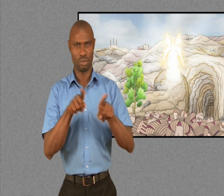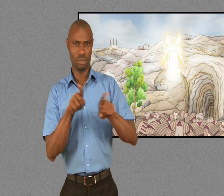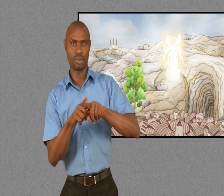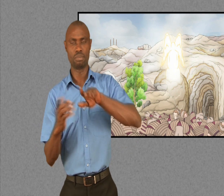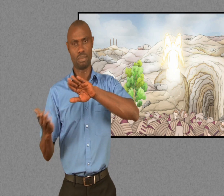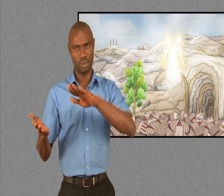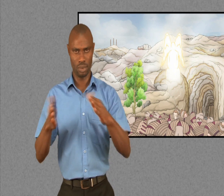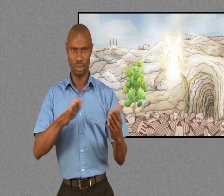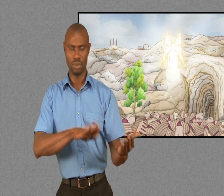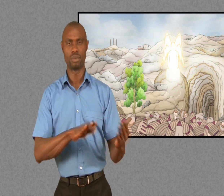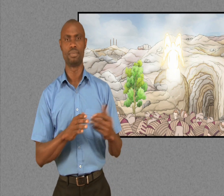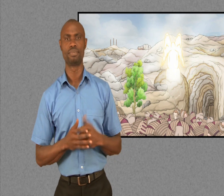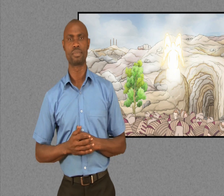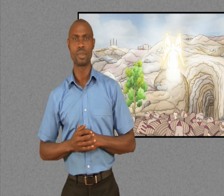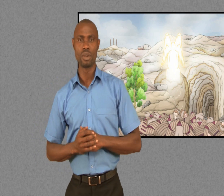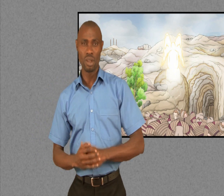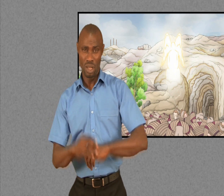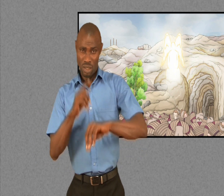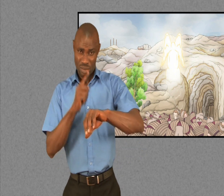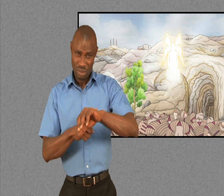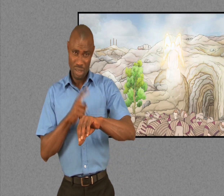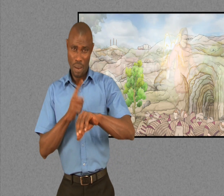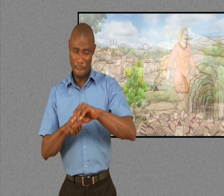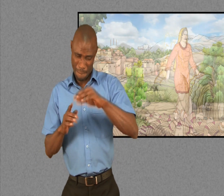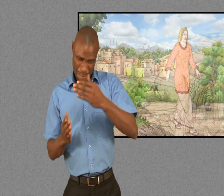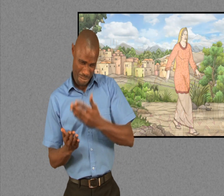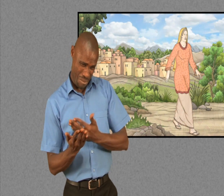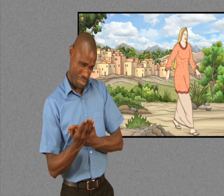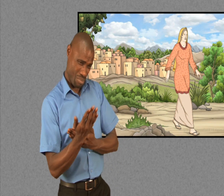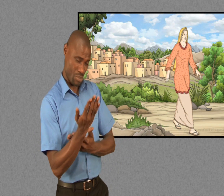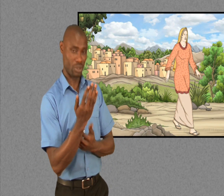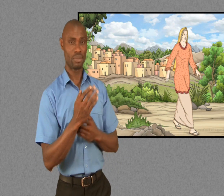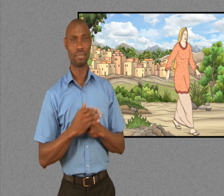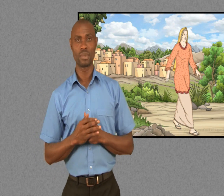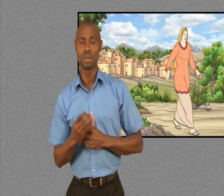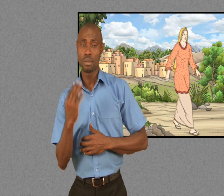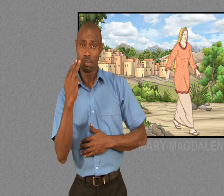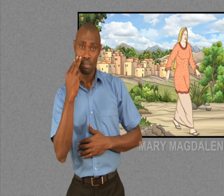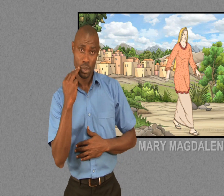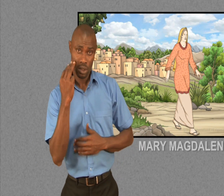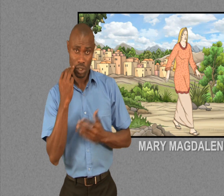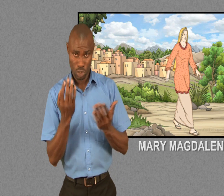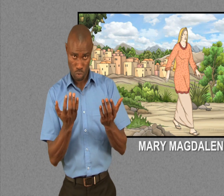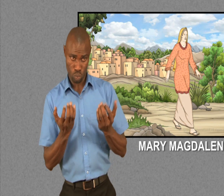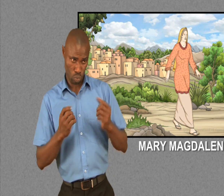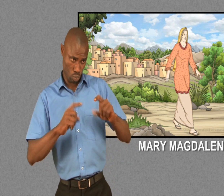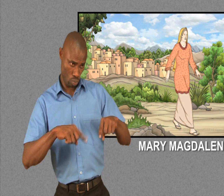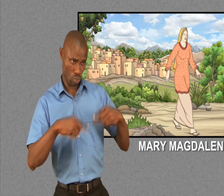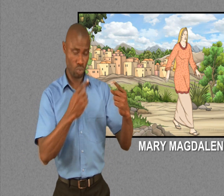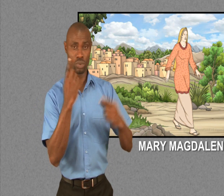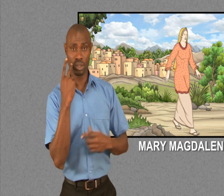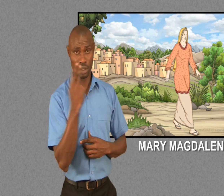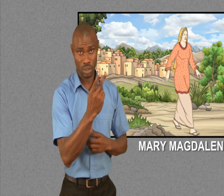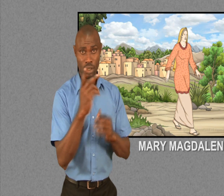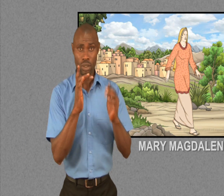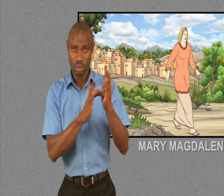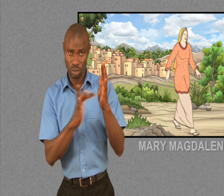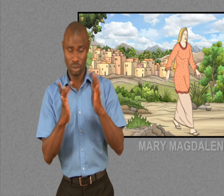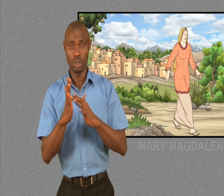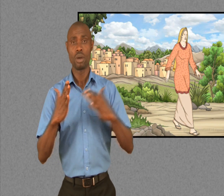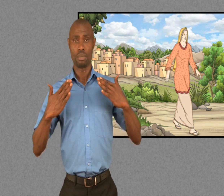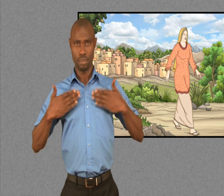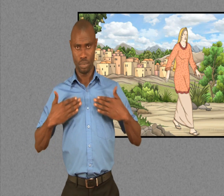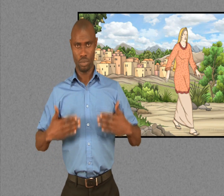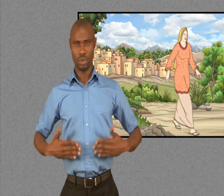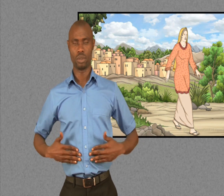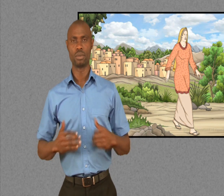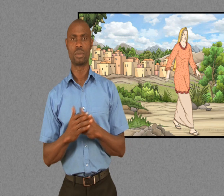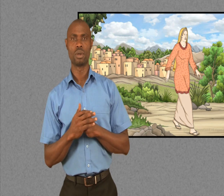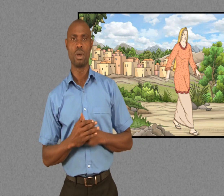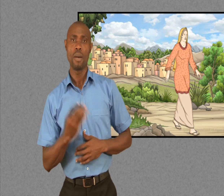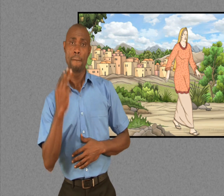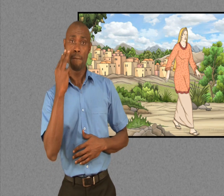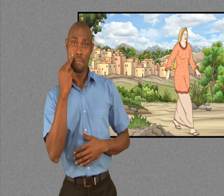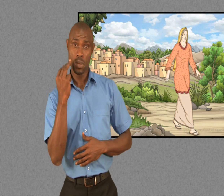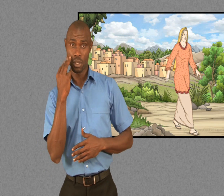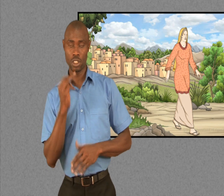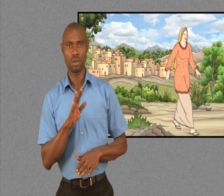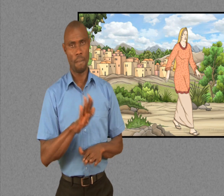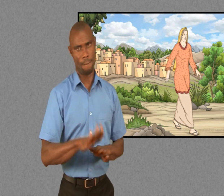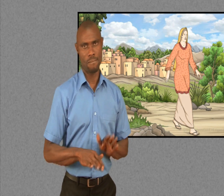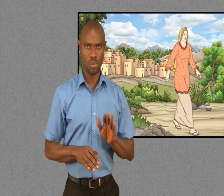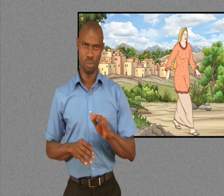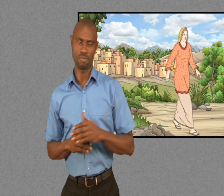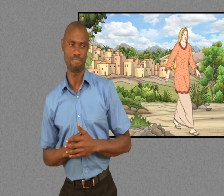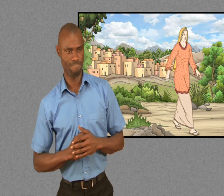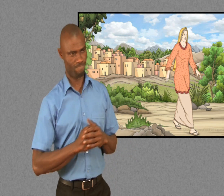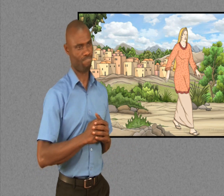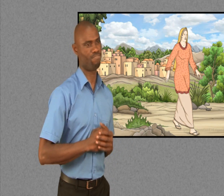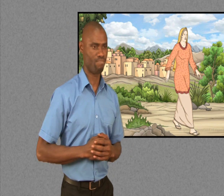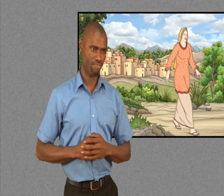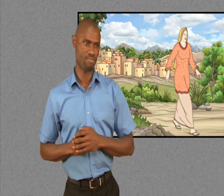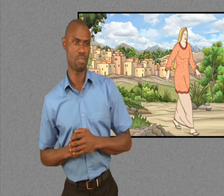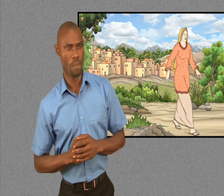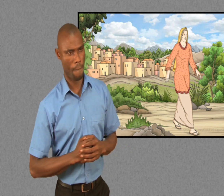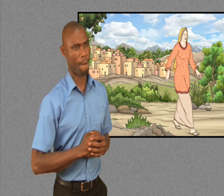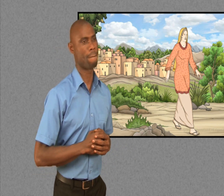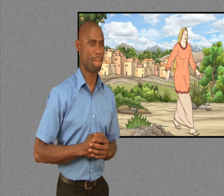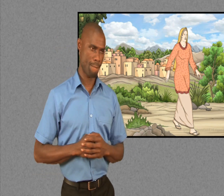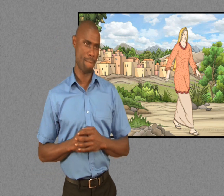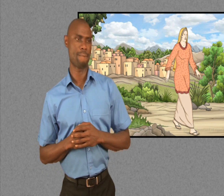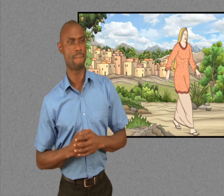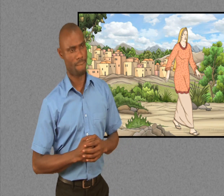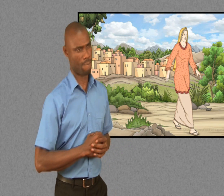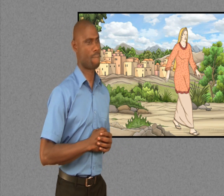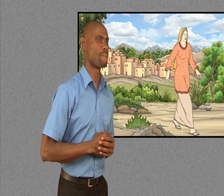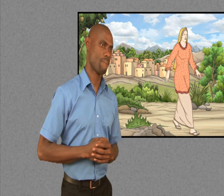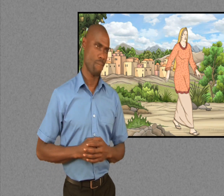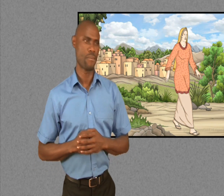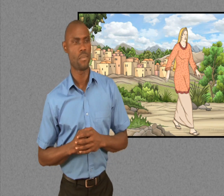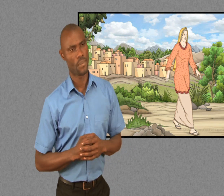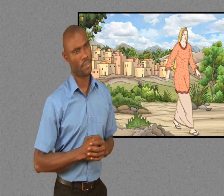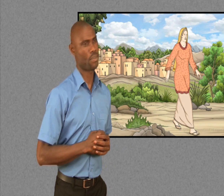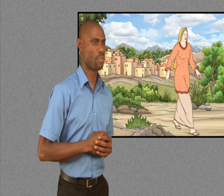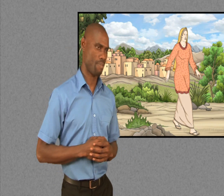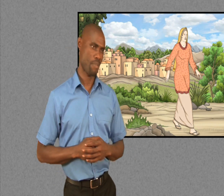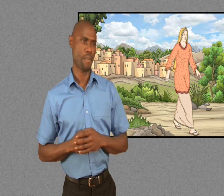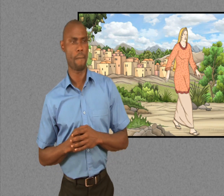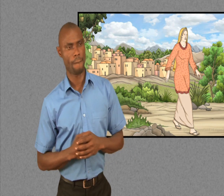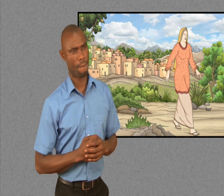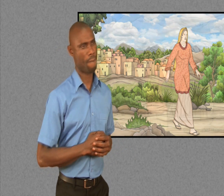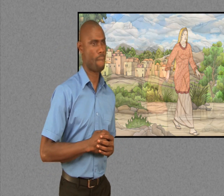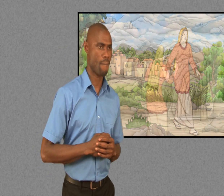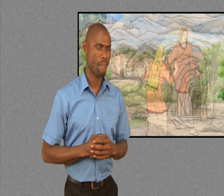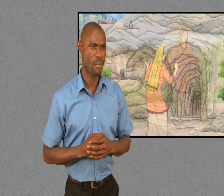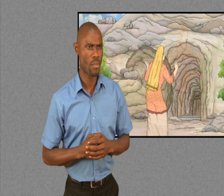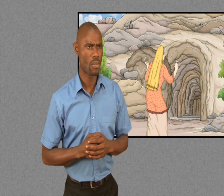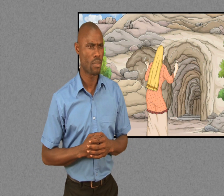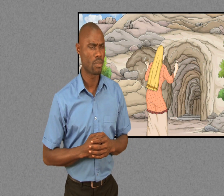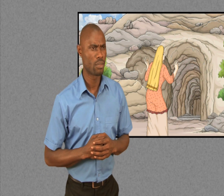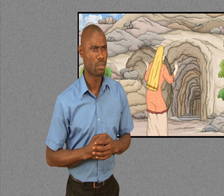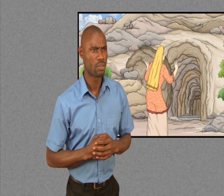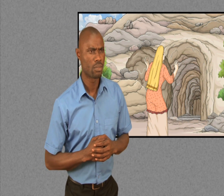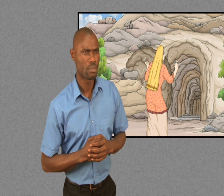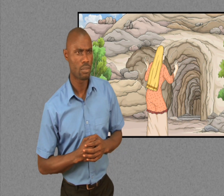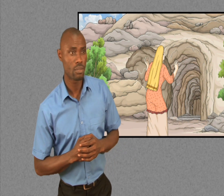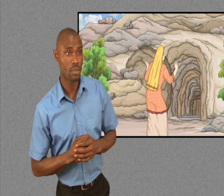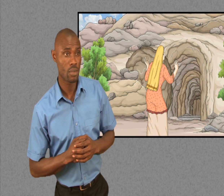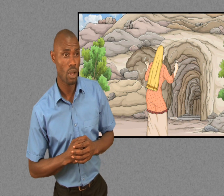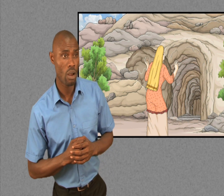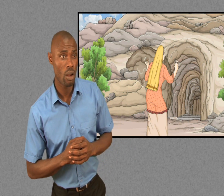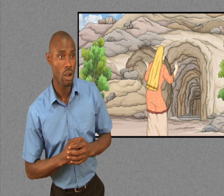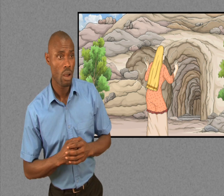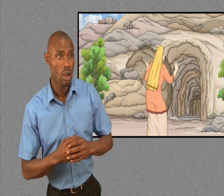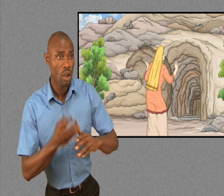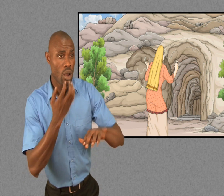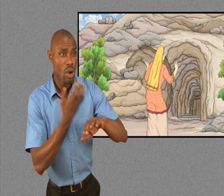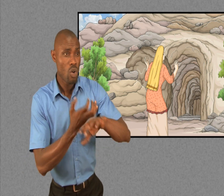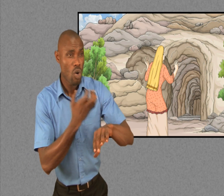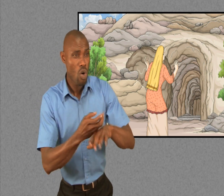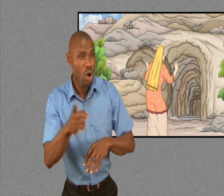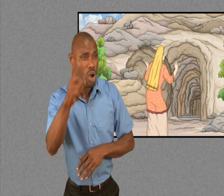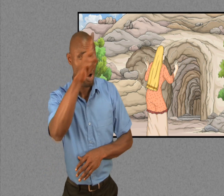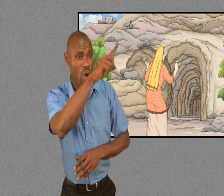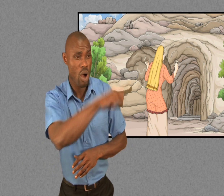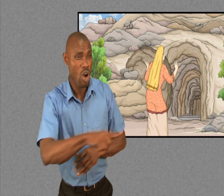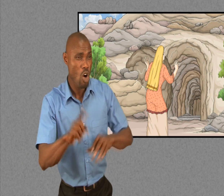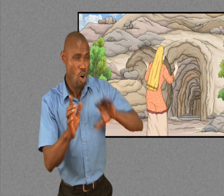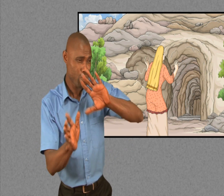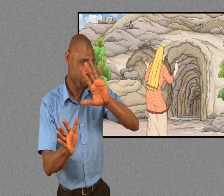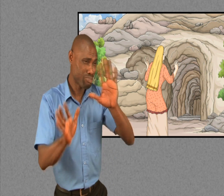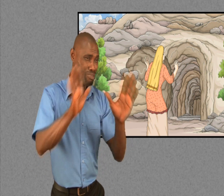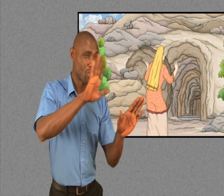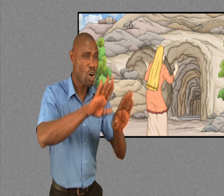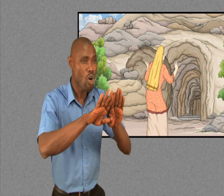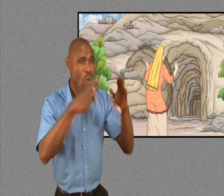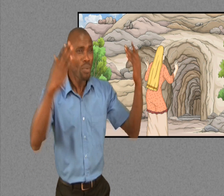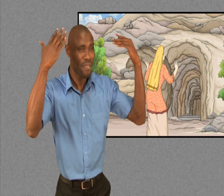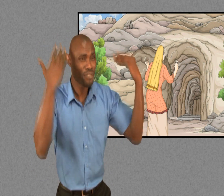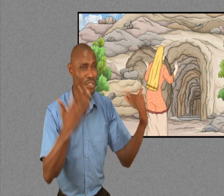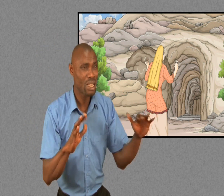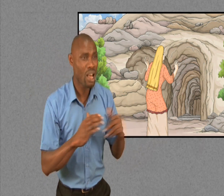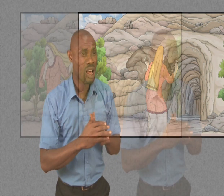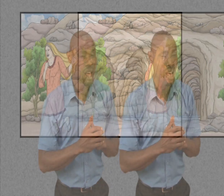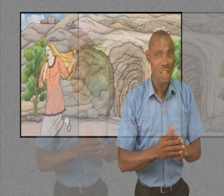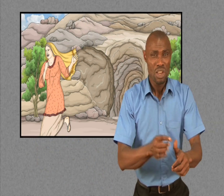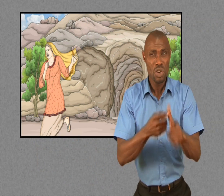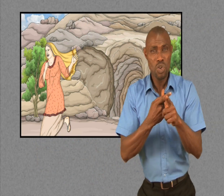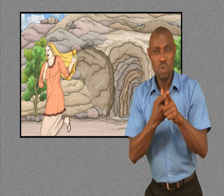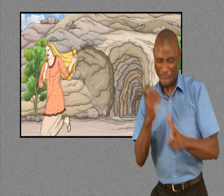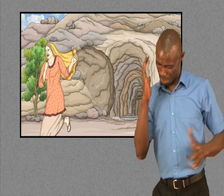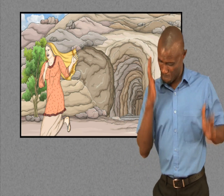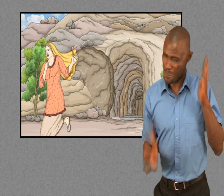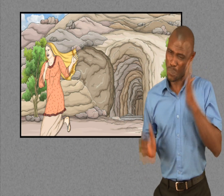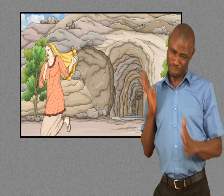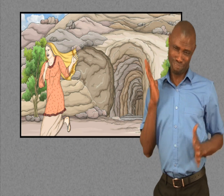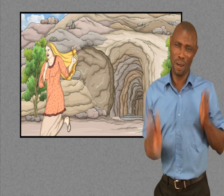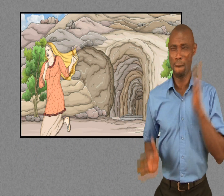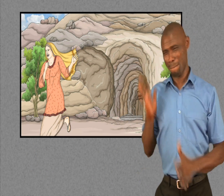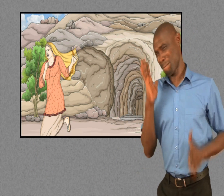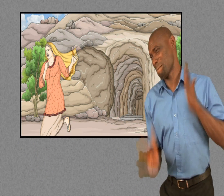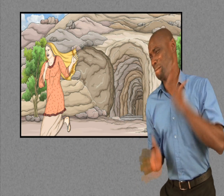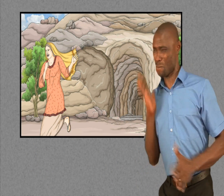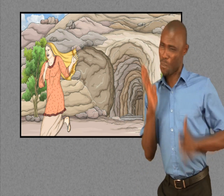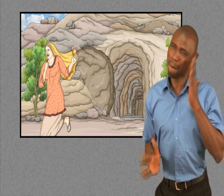Early on the first day of the week, while it was still dark, Mary Magdalene went to the tomb and saw that the stone had been removed from the entrance.